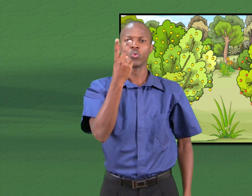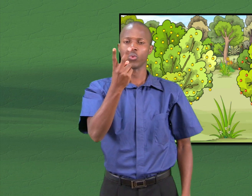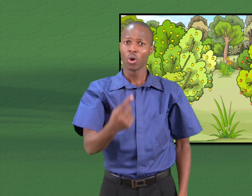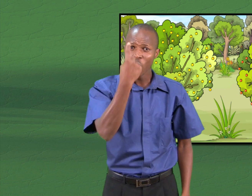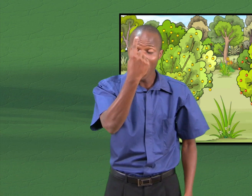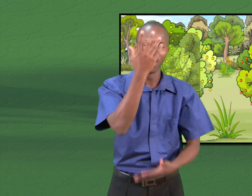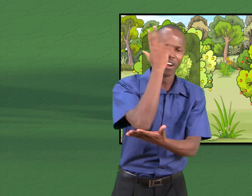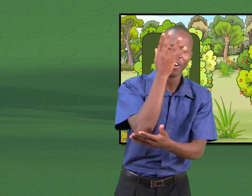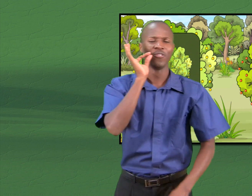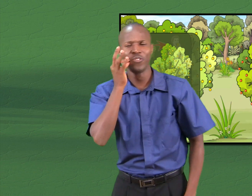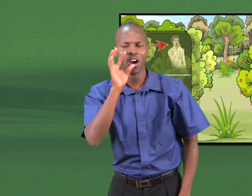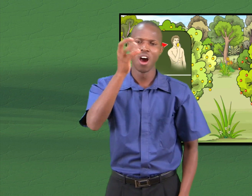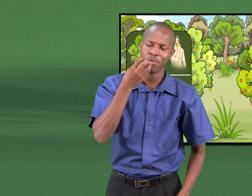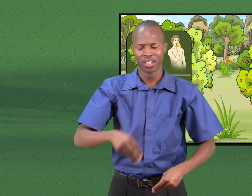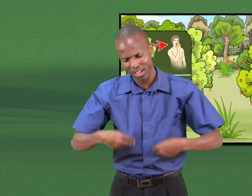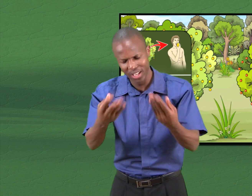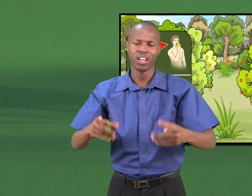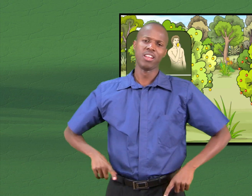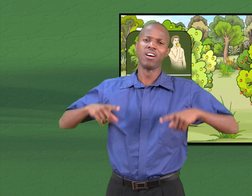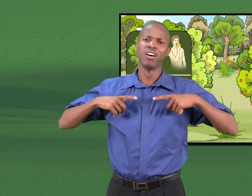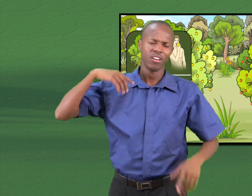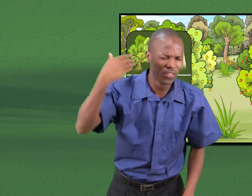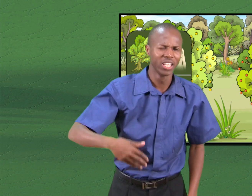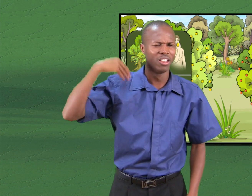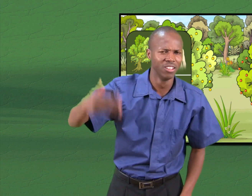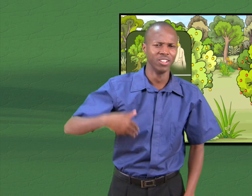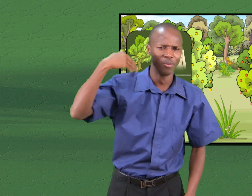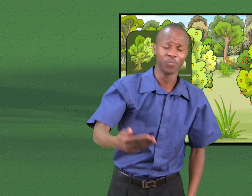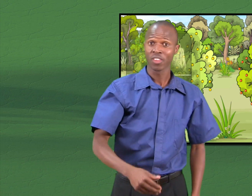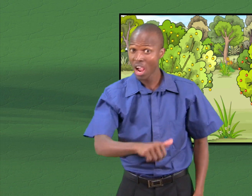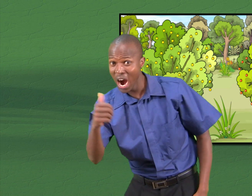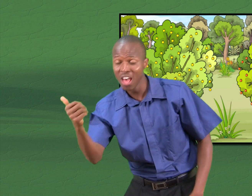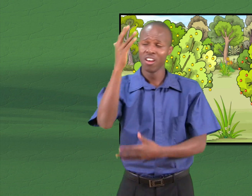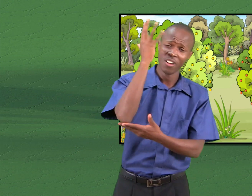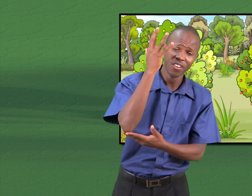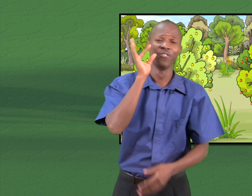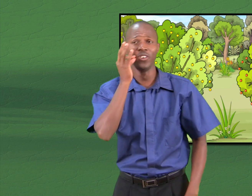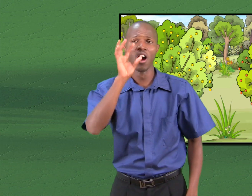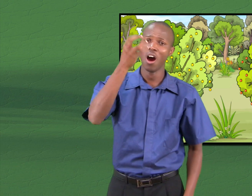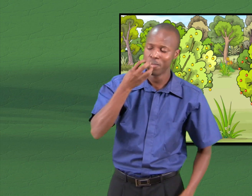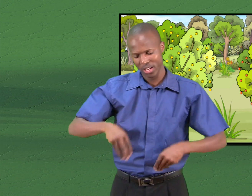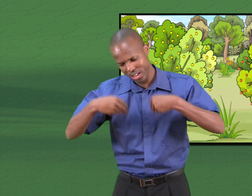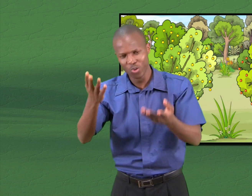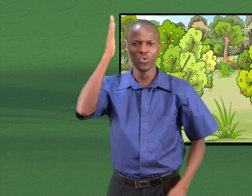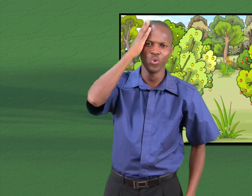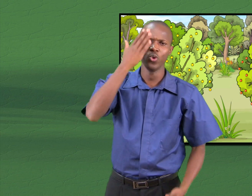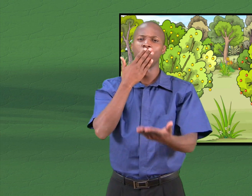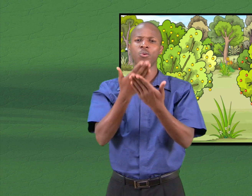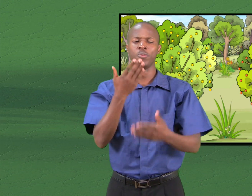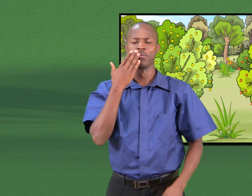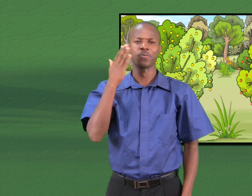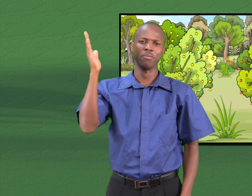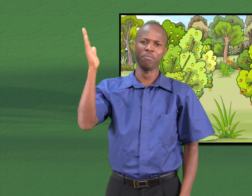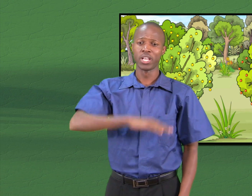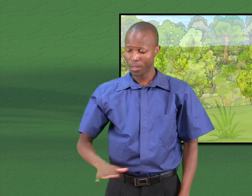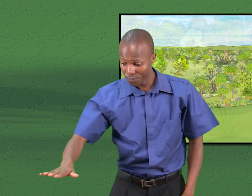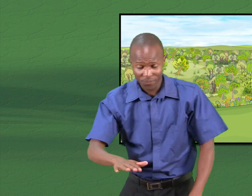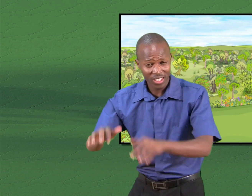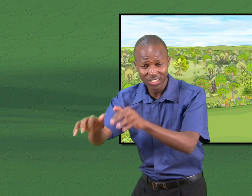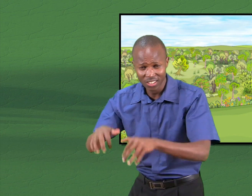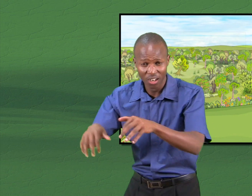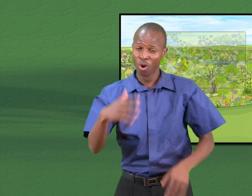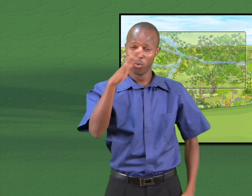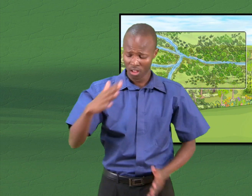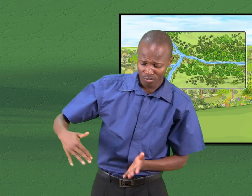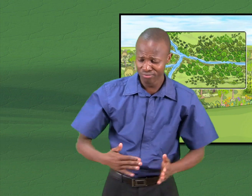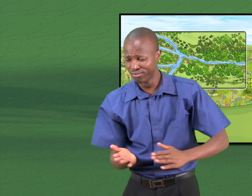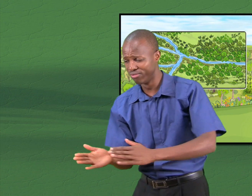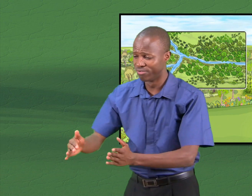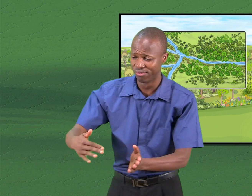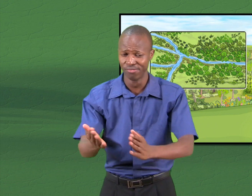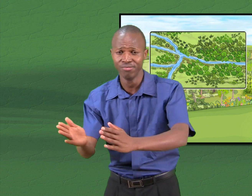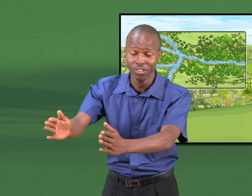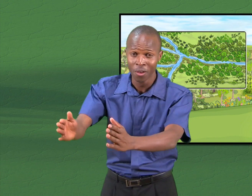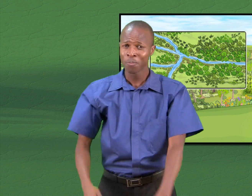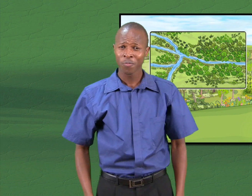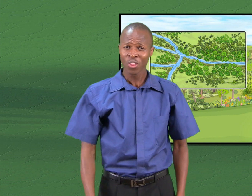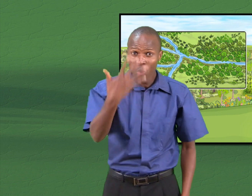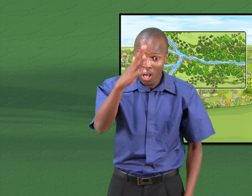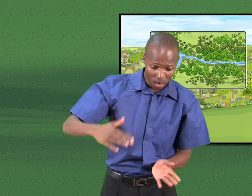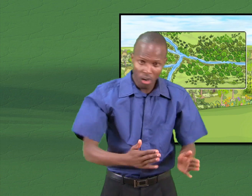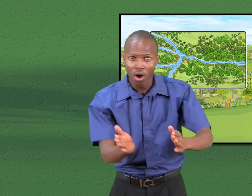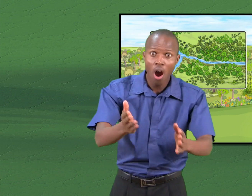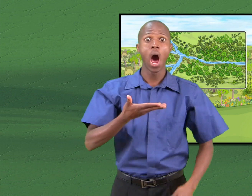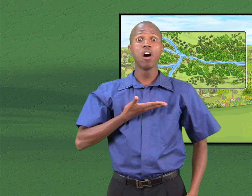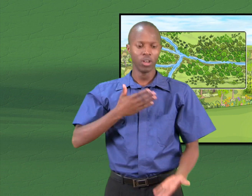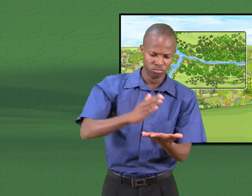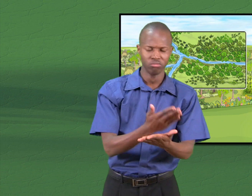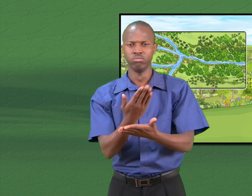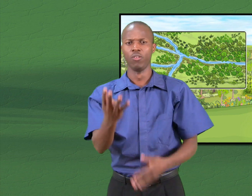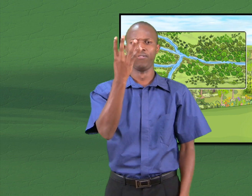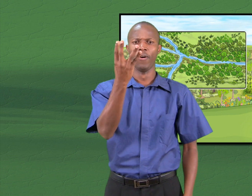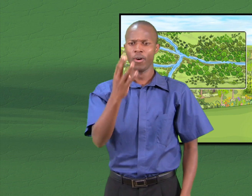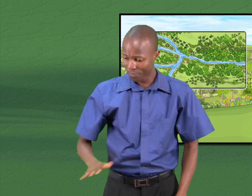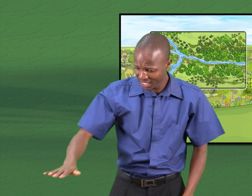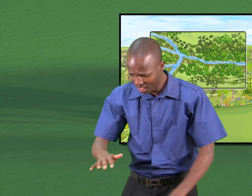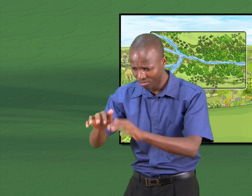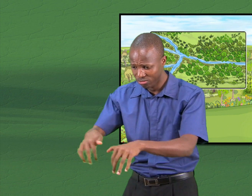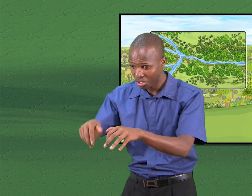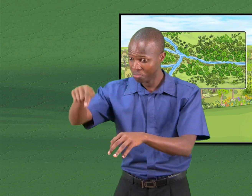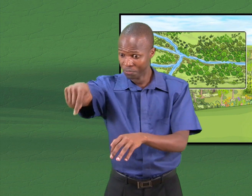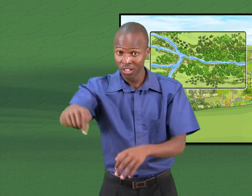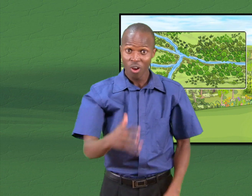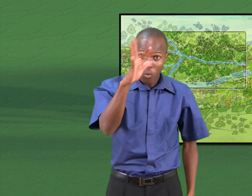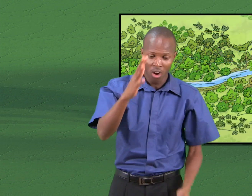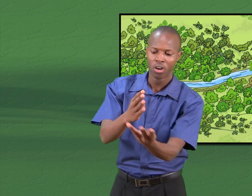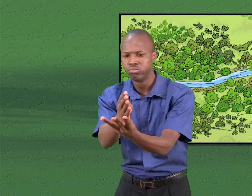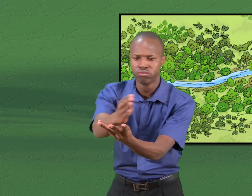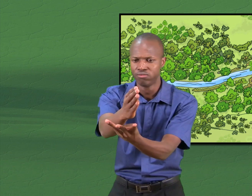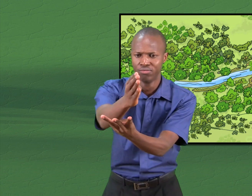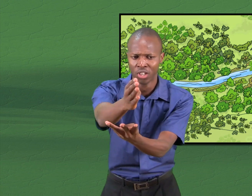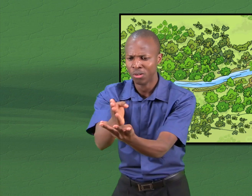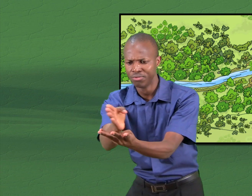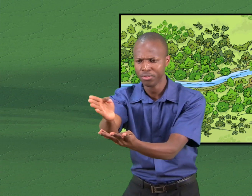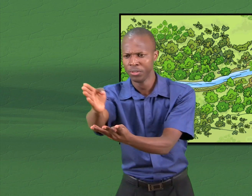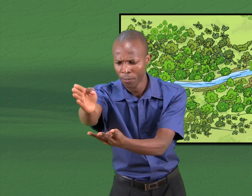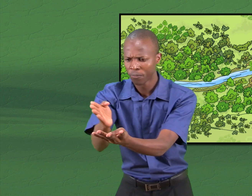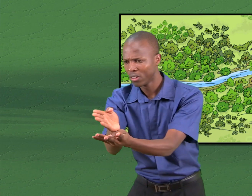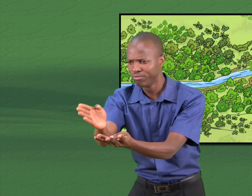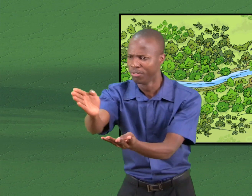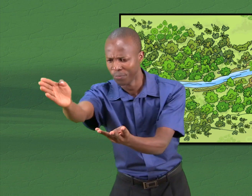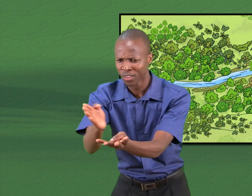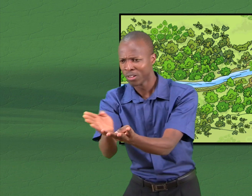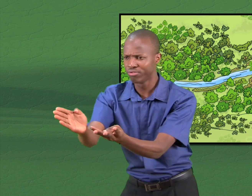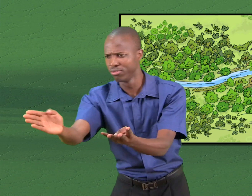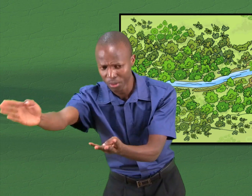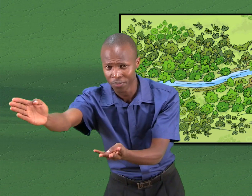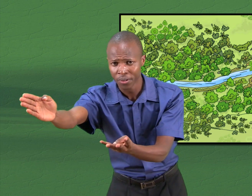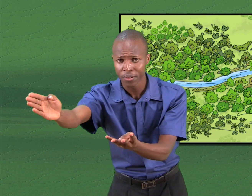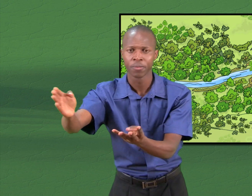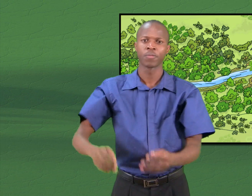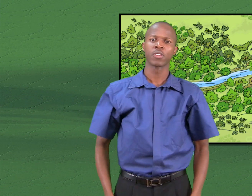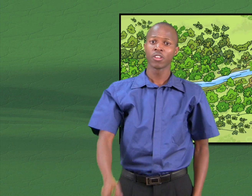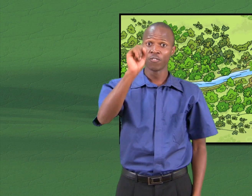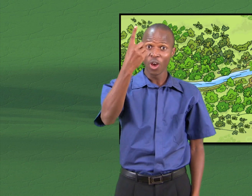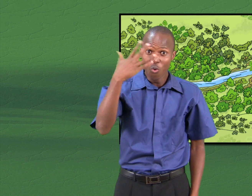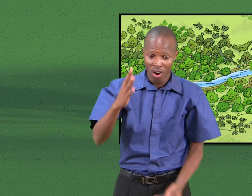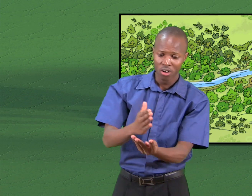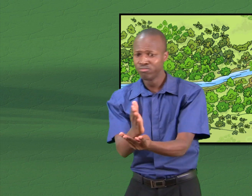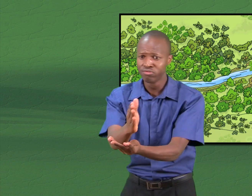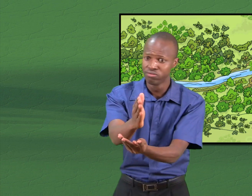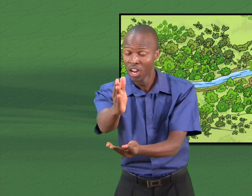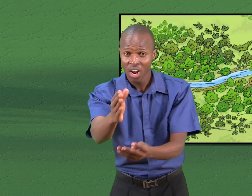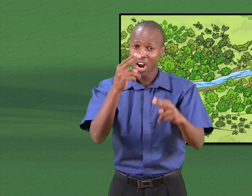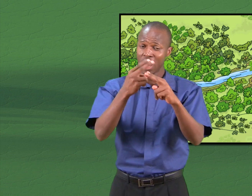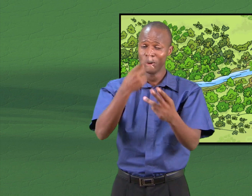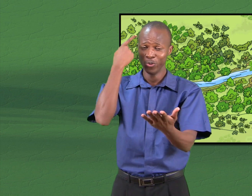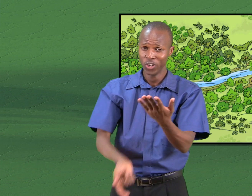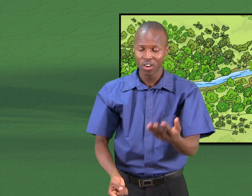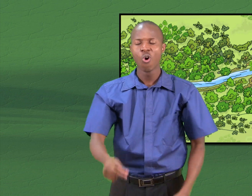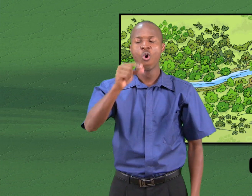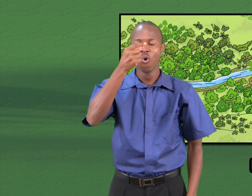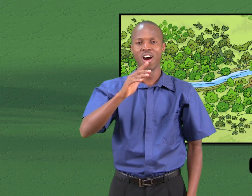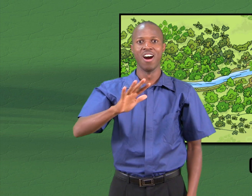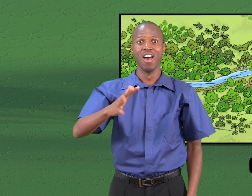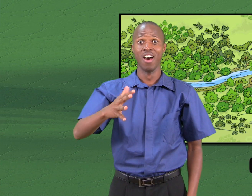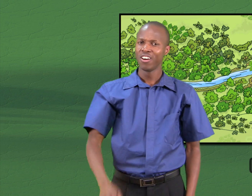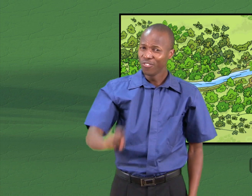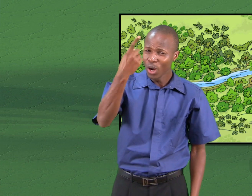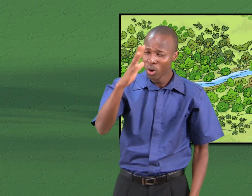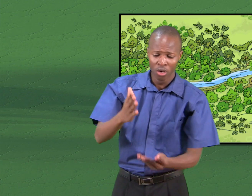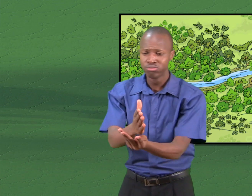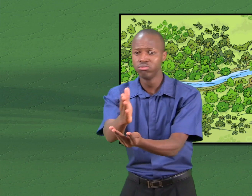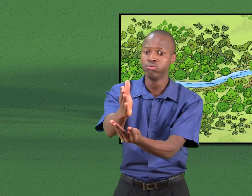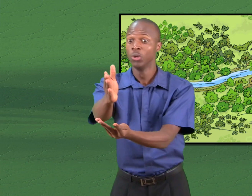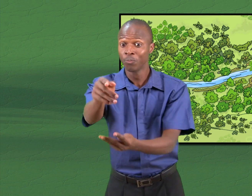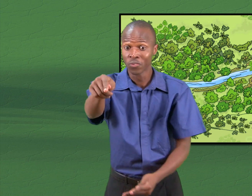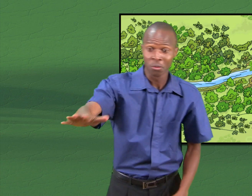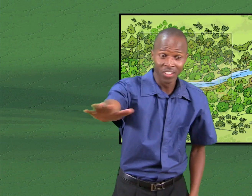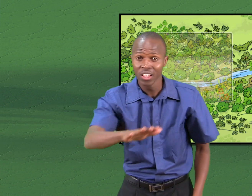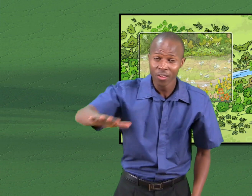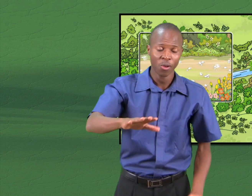Out of the ground the LORD God gave growth to every tree that is pleasing to the eye and good for food. And in the middle of the garden were the tree of life and the tree of the knowledge of good and evil.